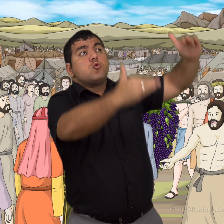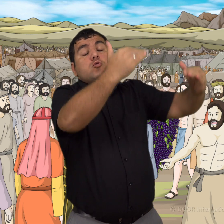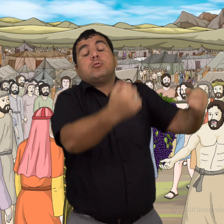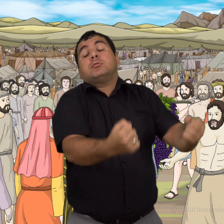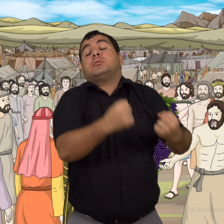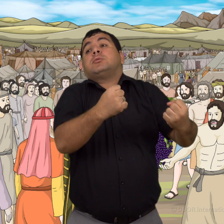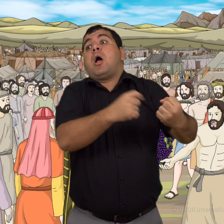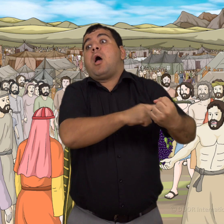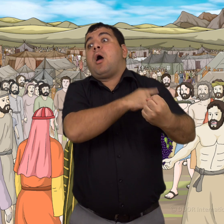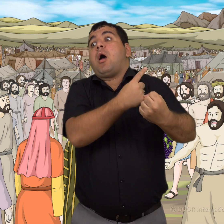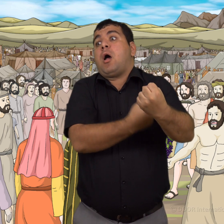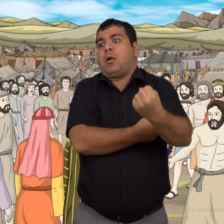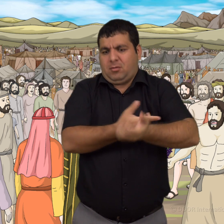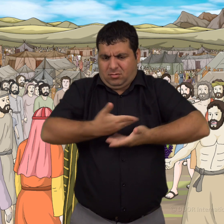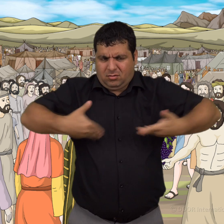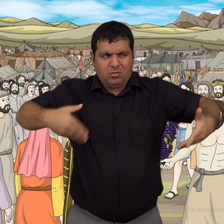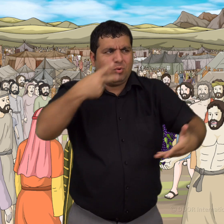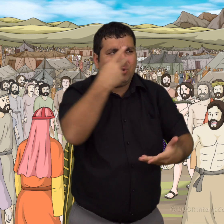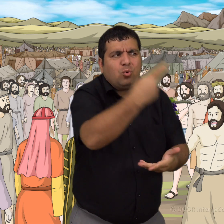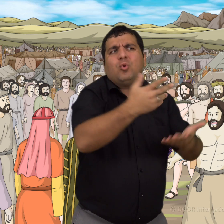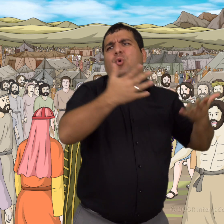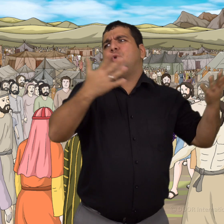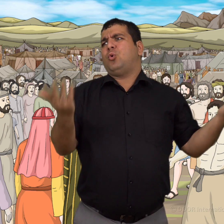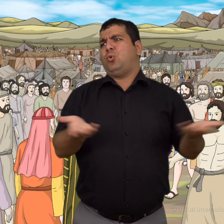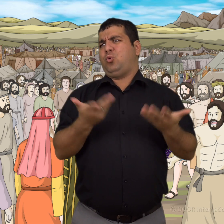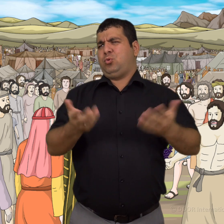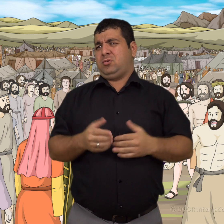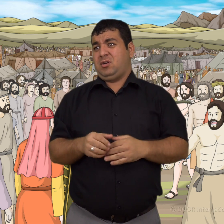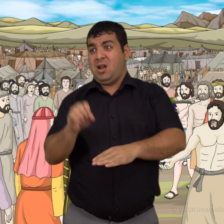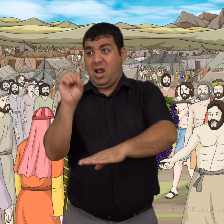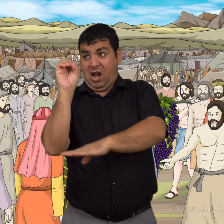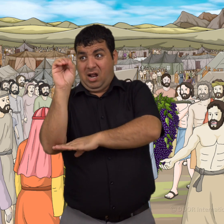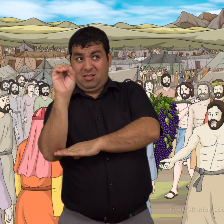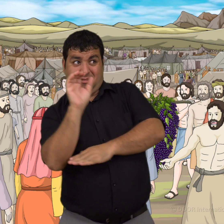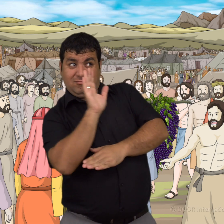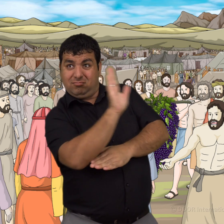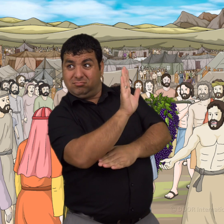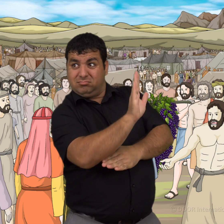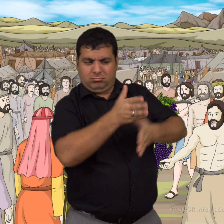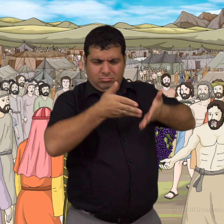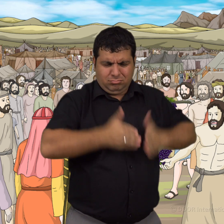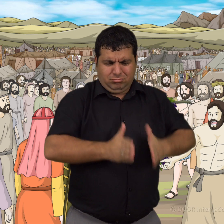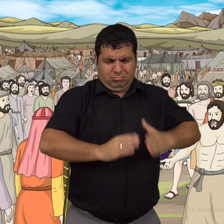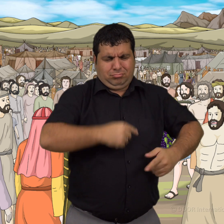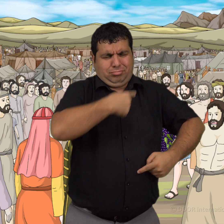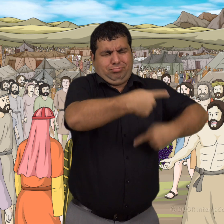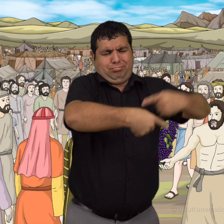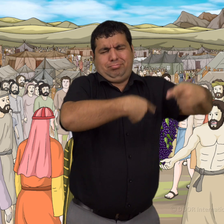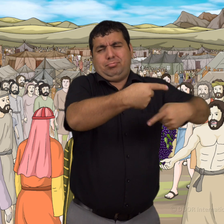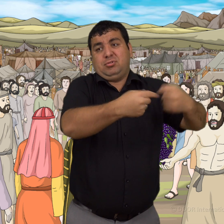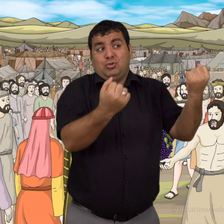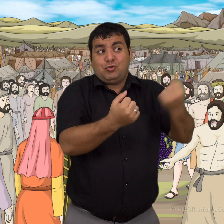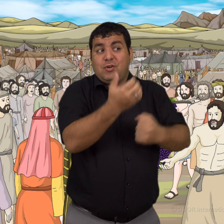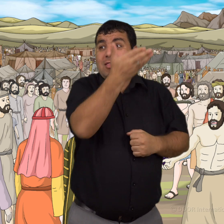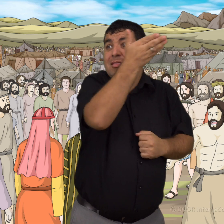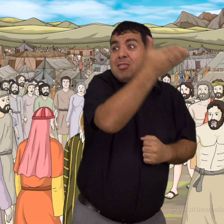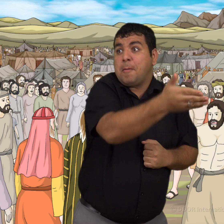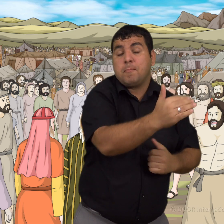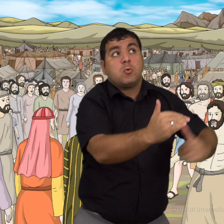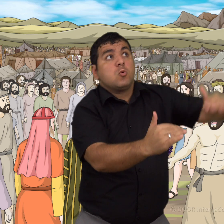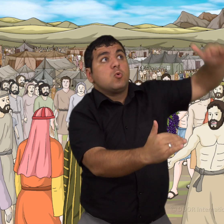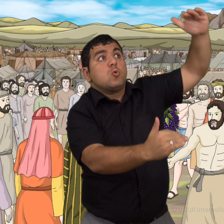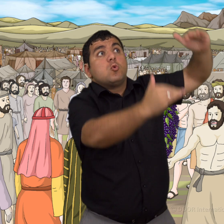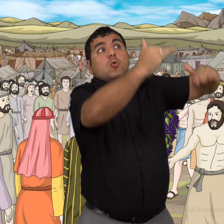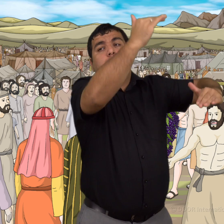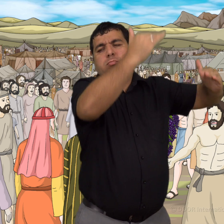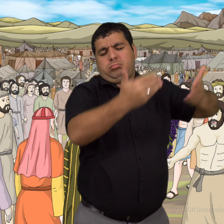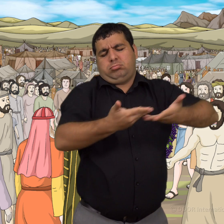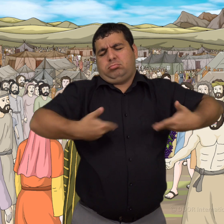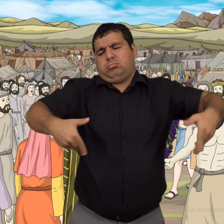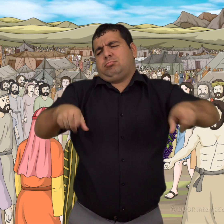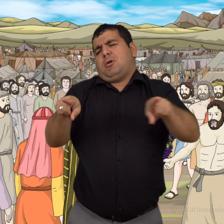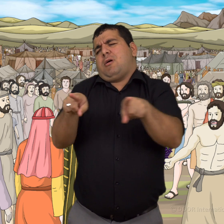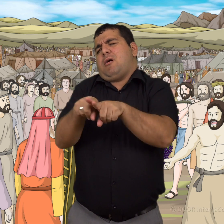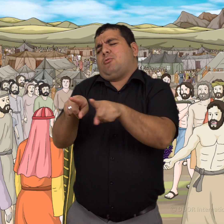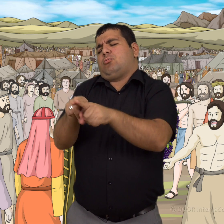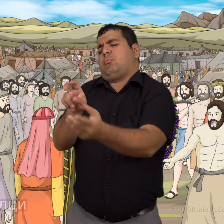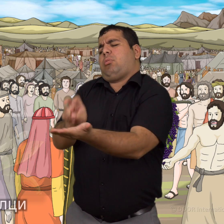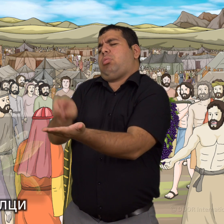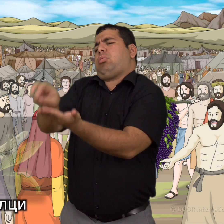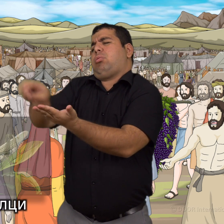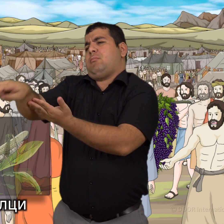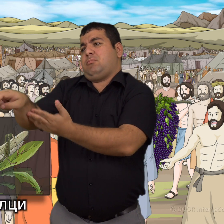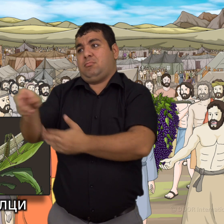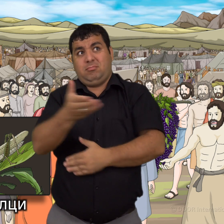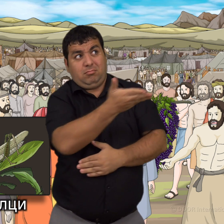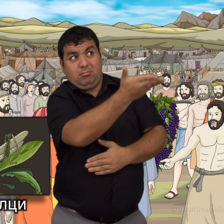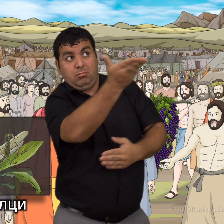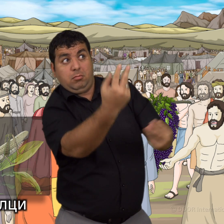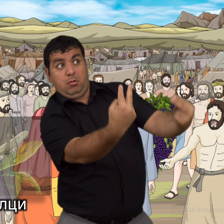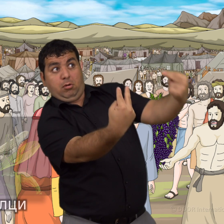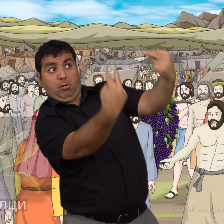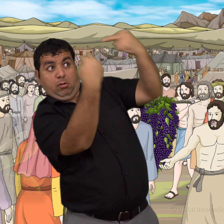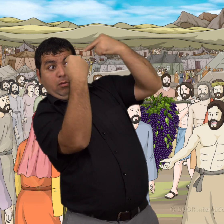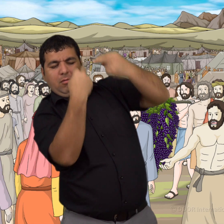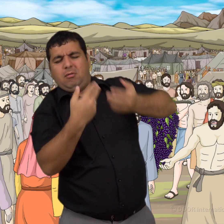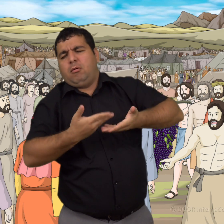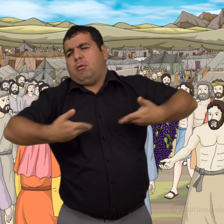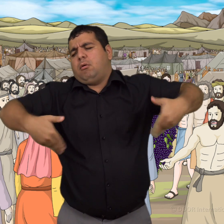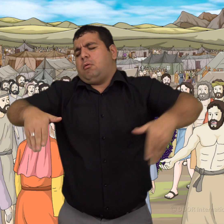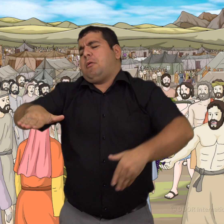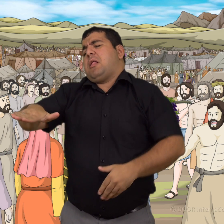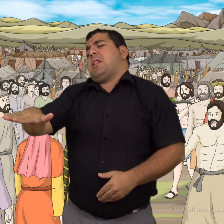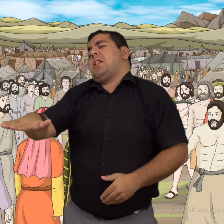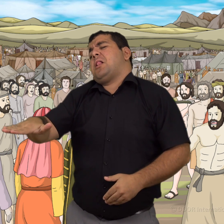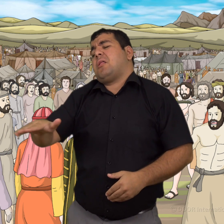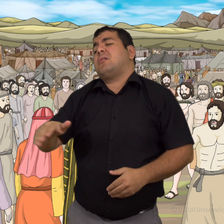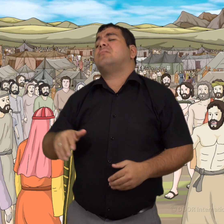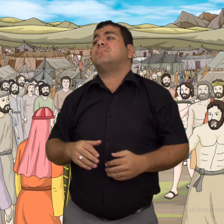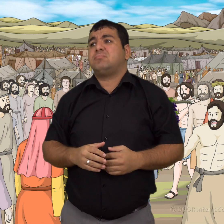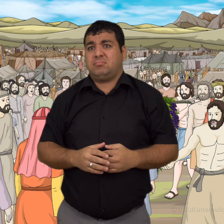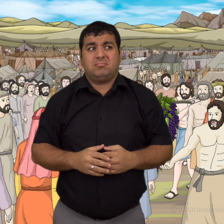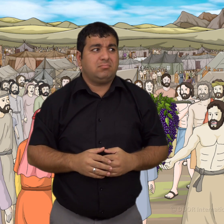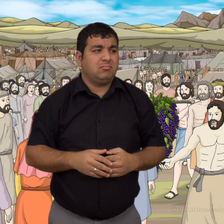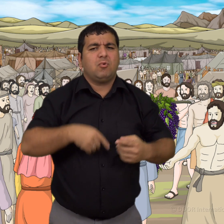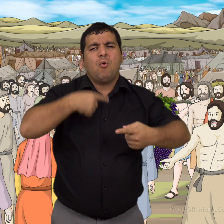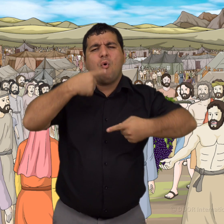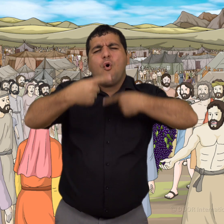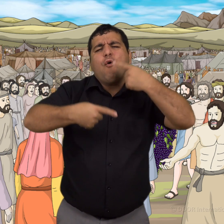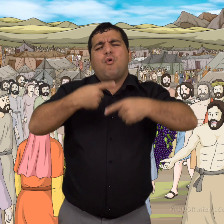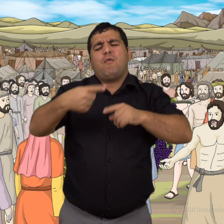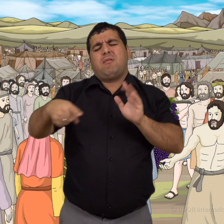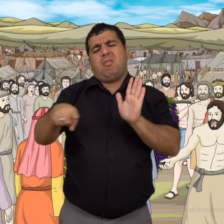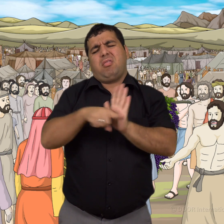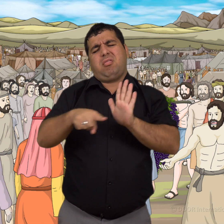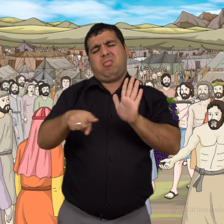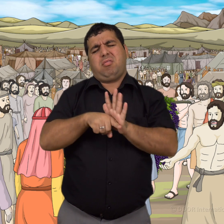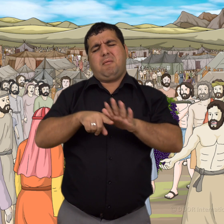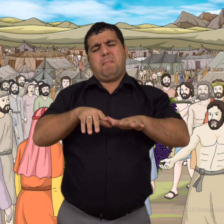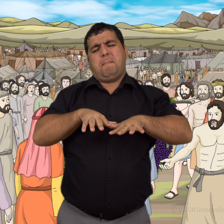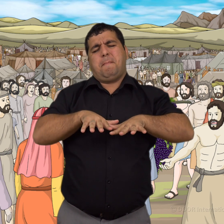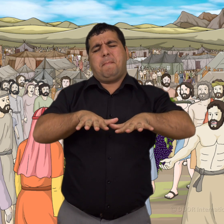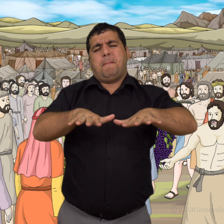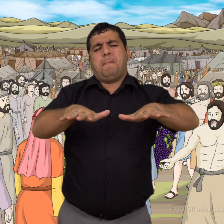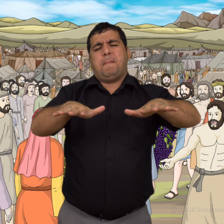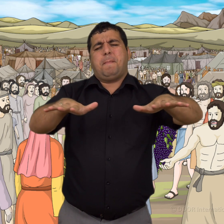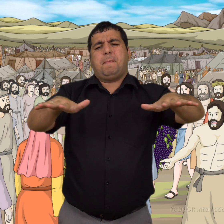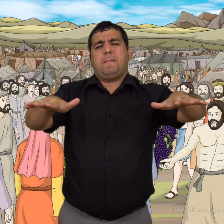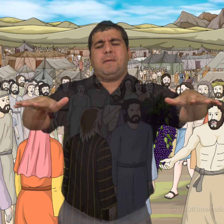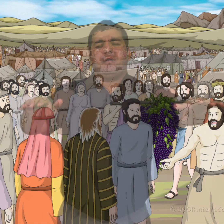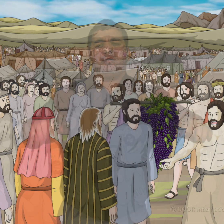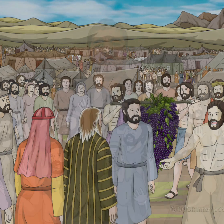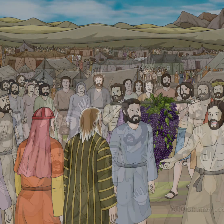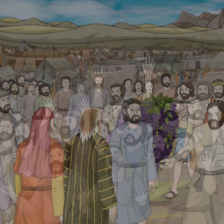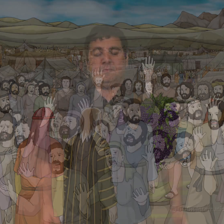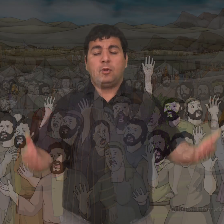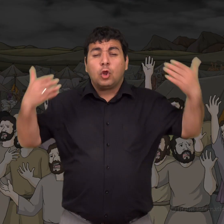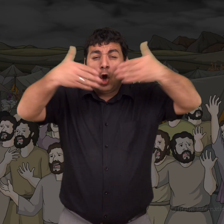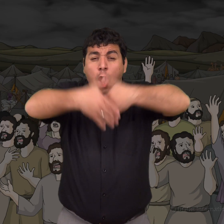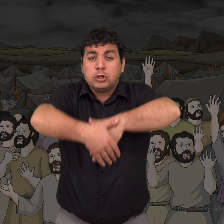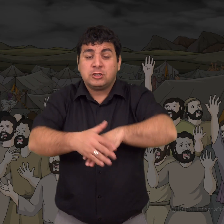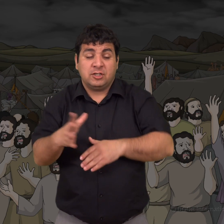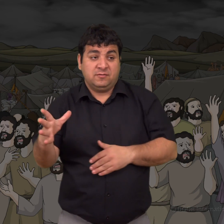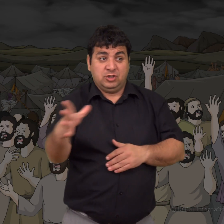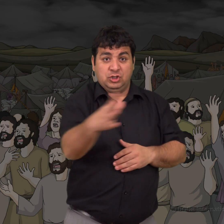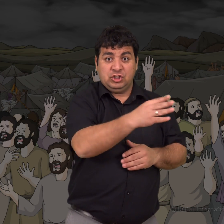We even saw the Nephilim there—the descendants of Anak that come from the Nephilim! We seemed like grasshoppers in our own sight, and we must have seemed the same to them!”